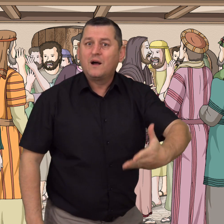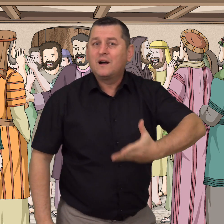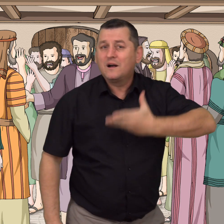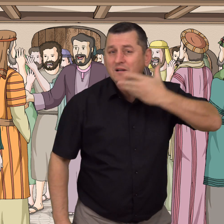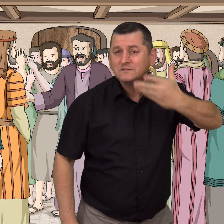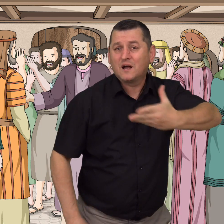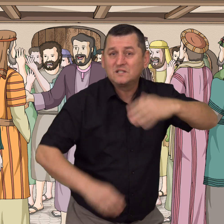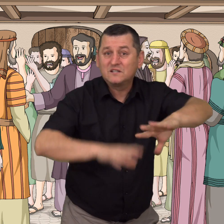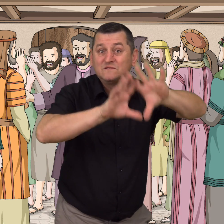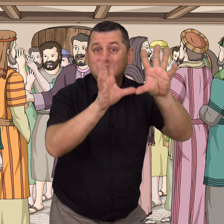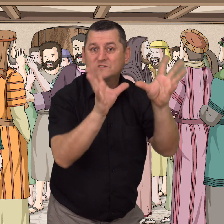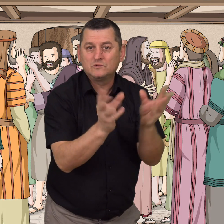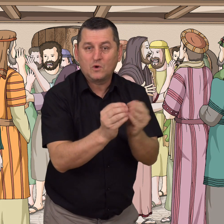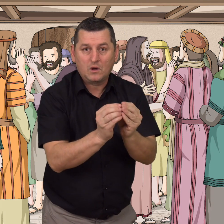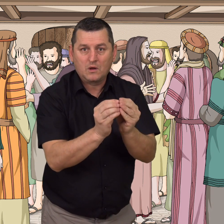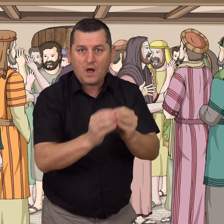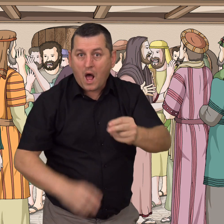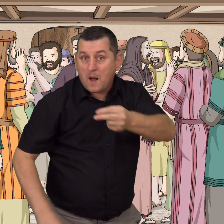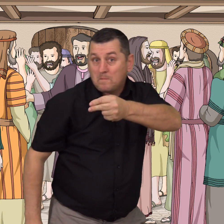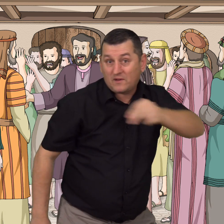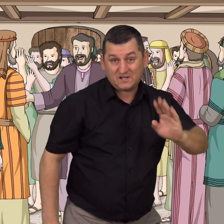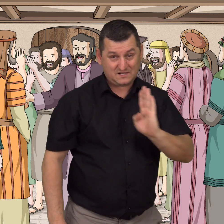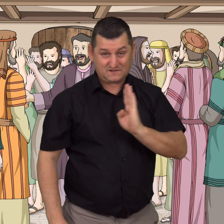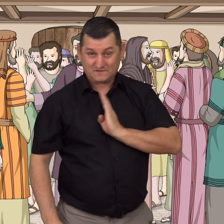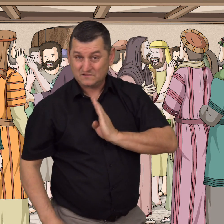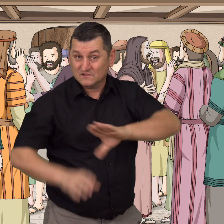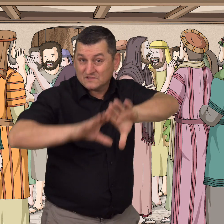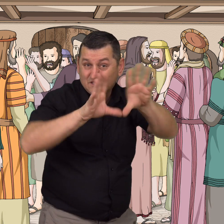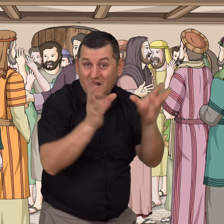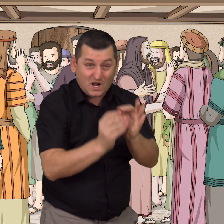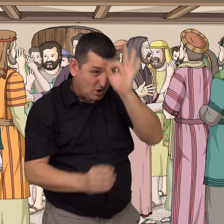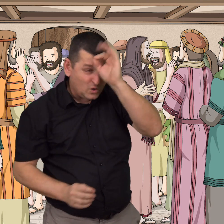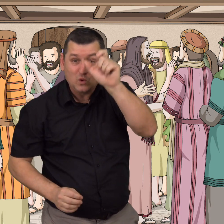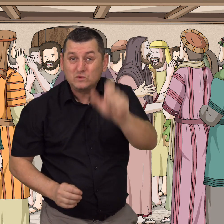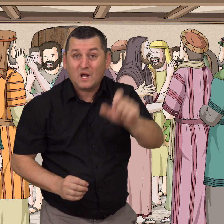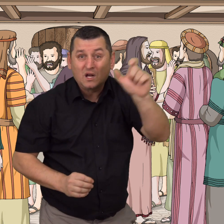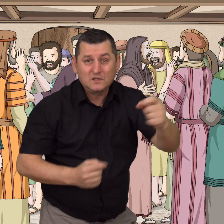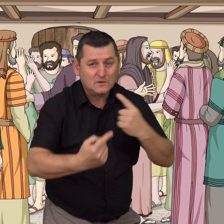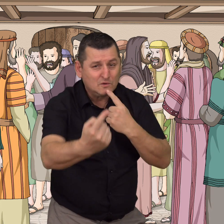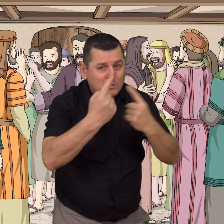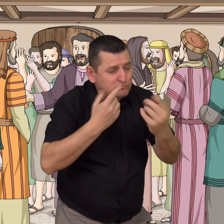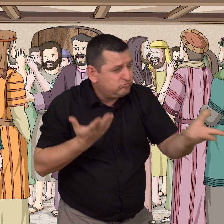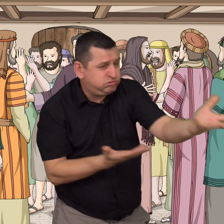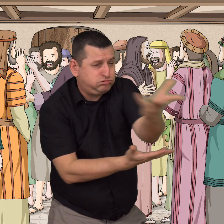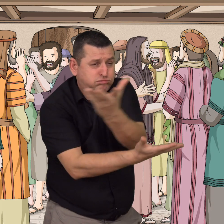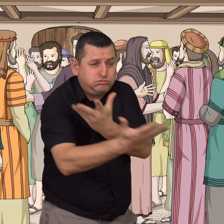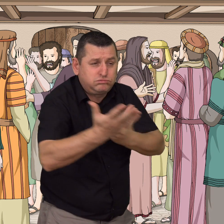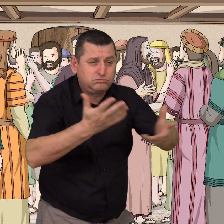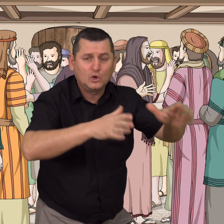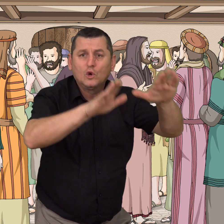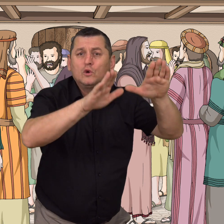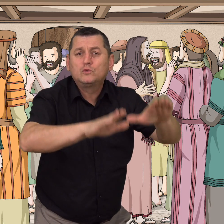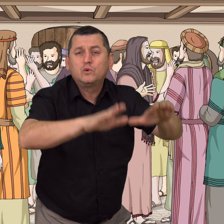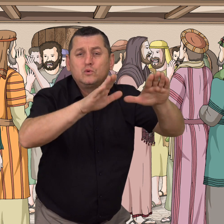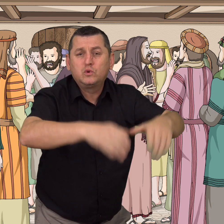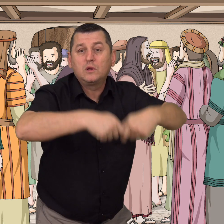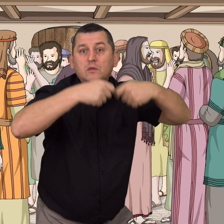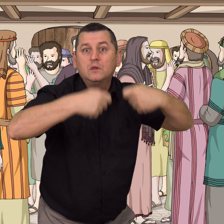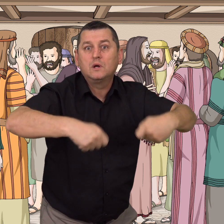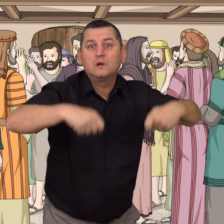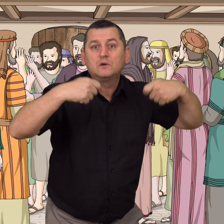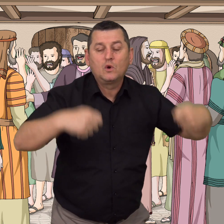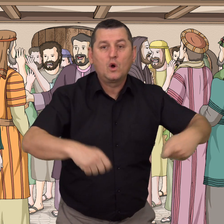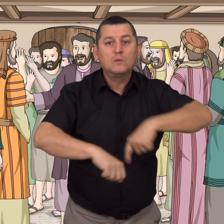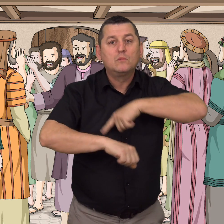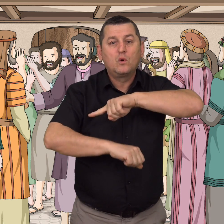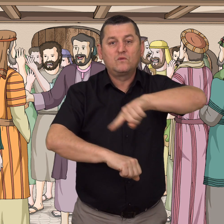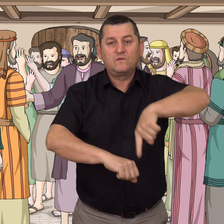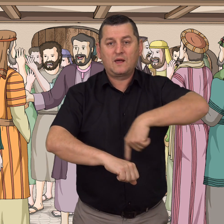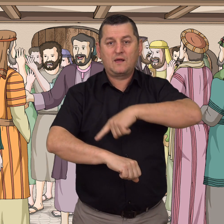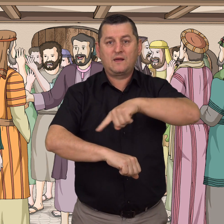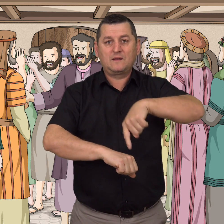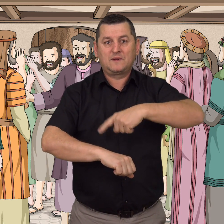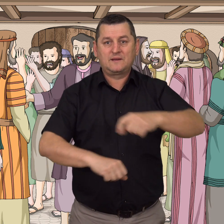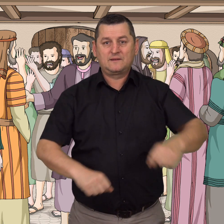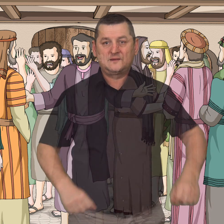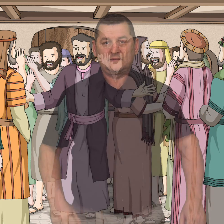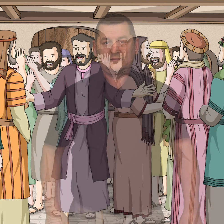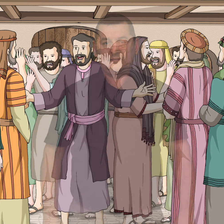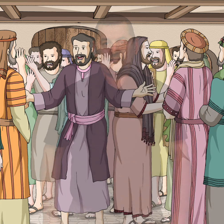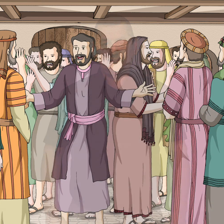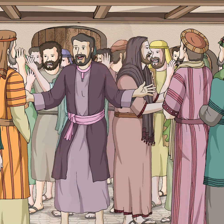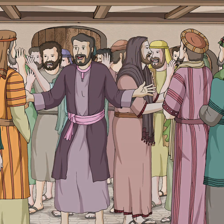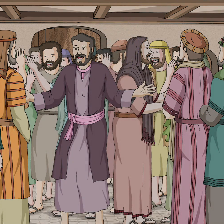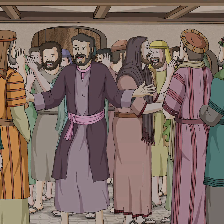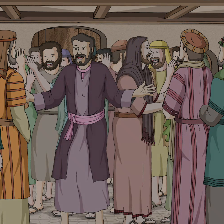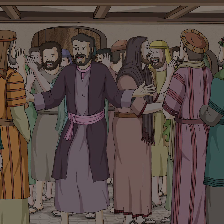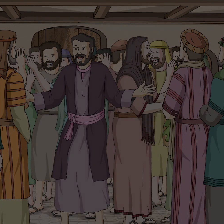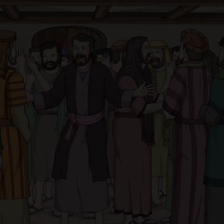And they spent a long time there with the disciples.